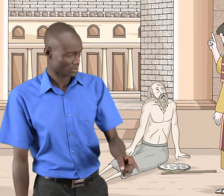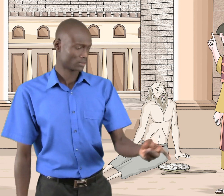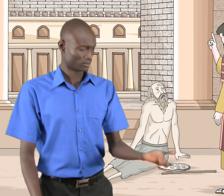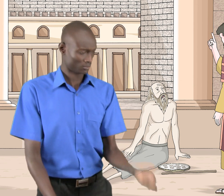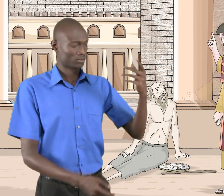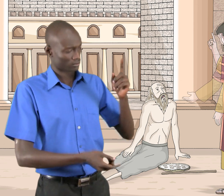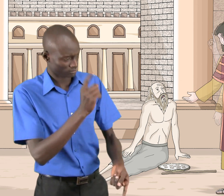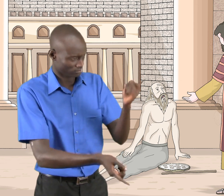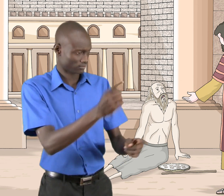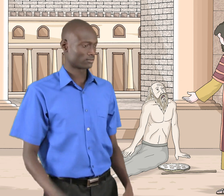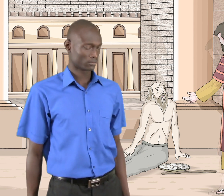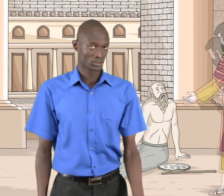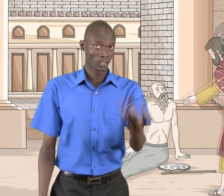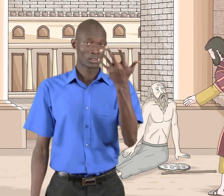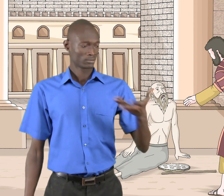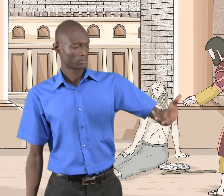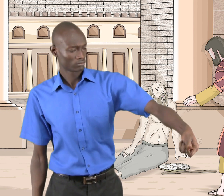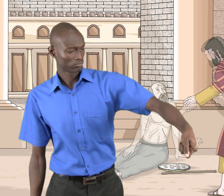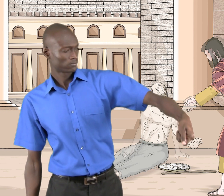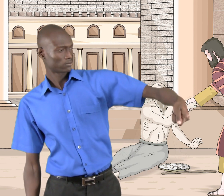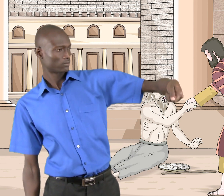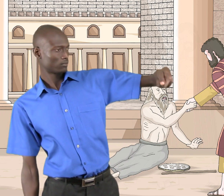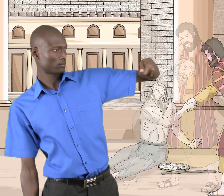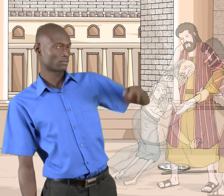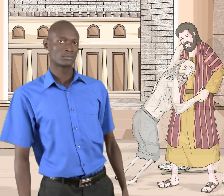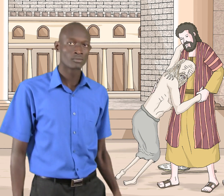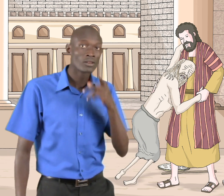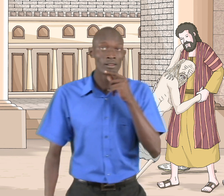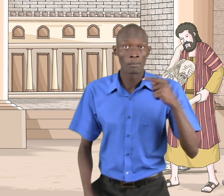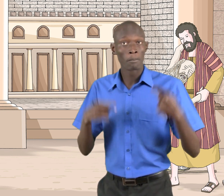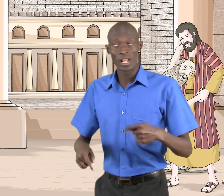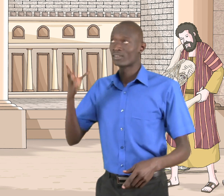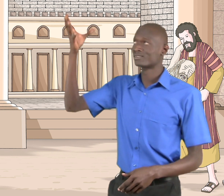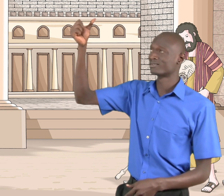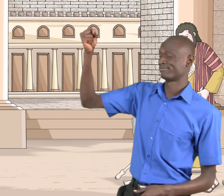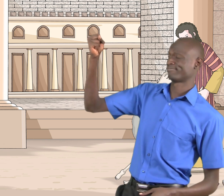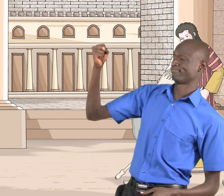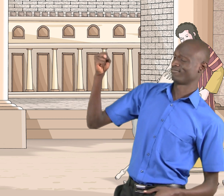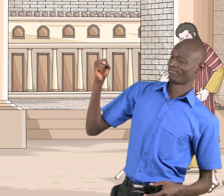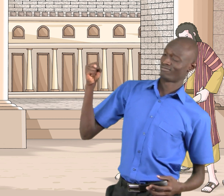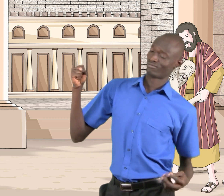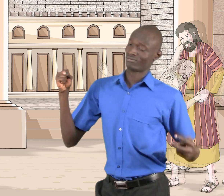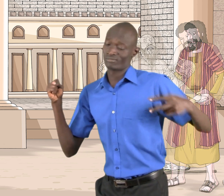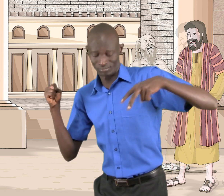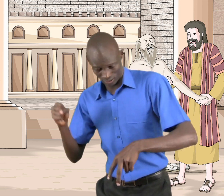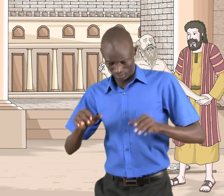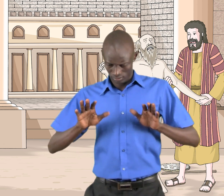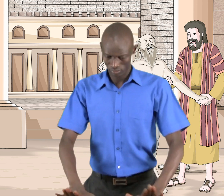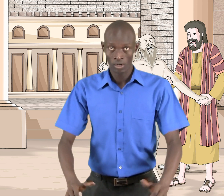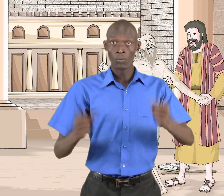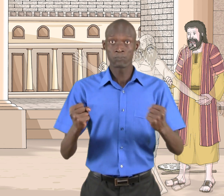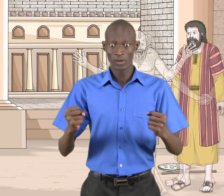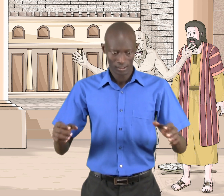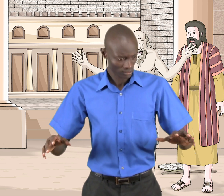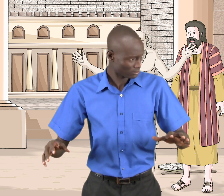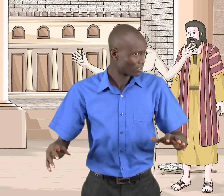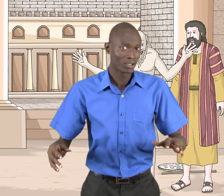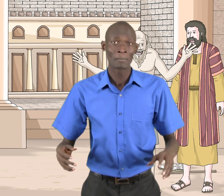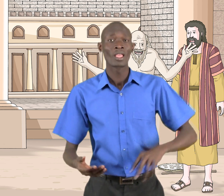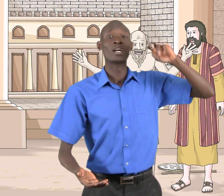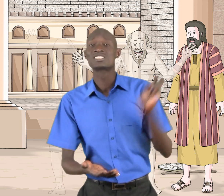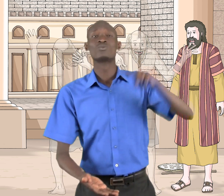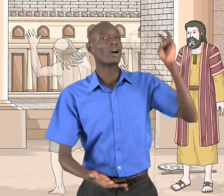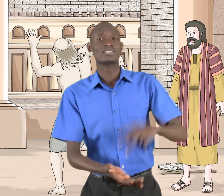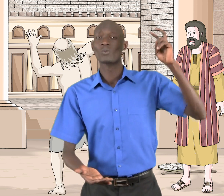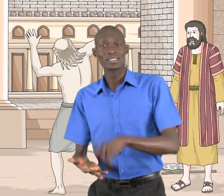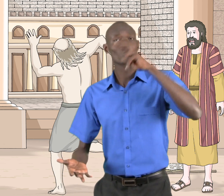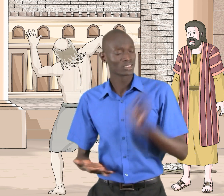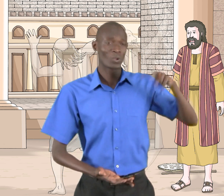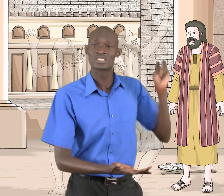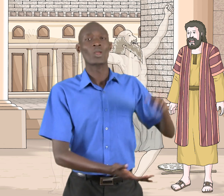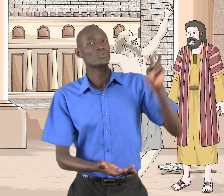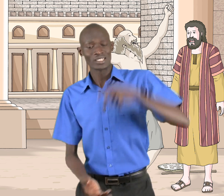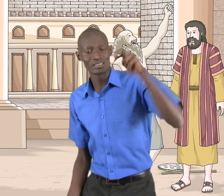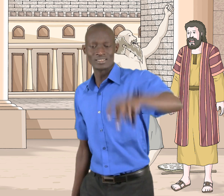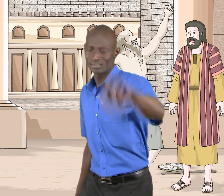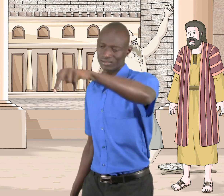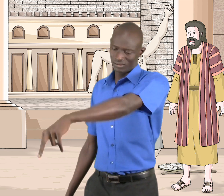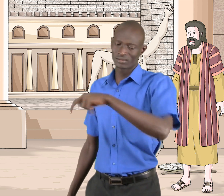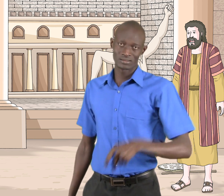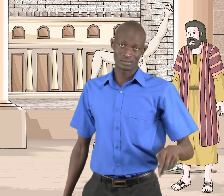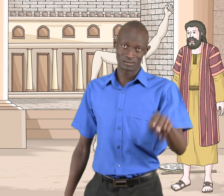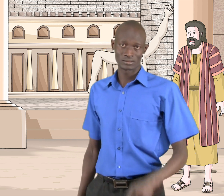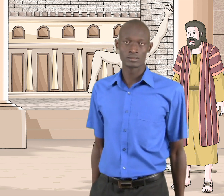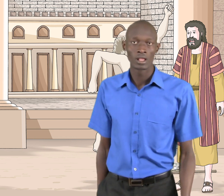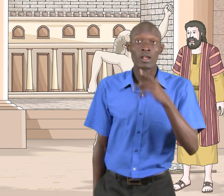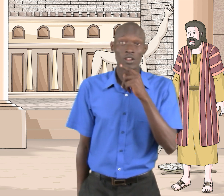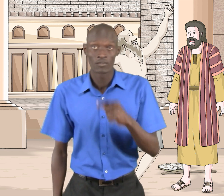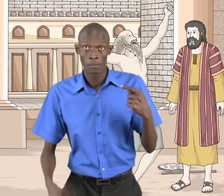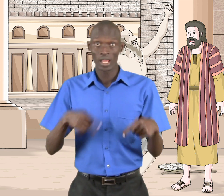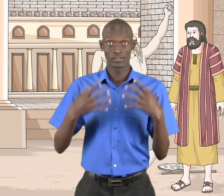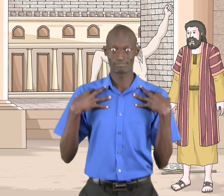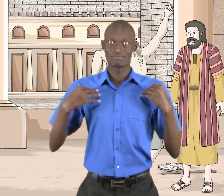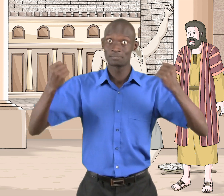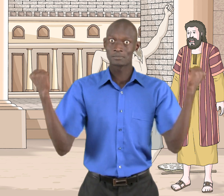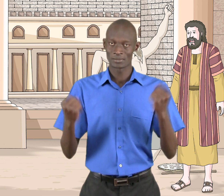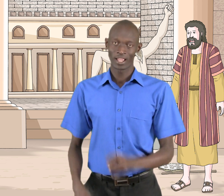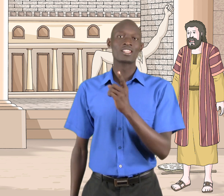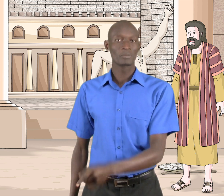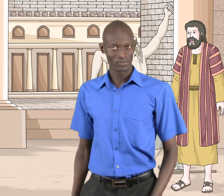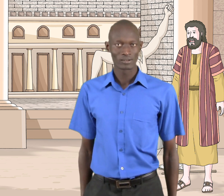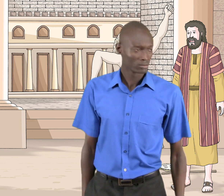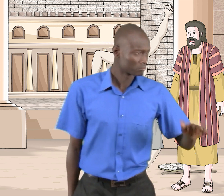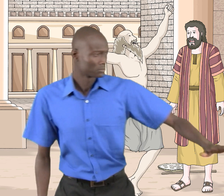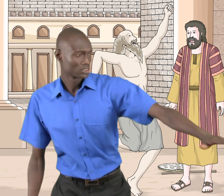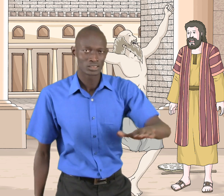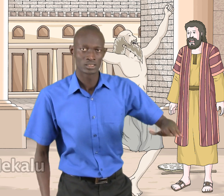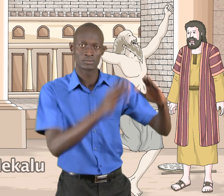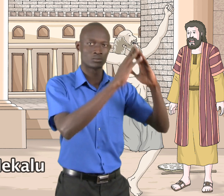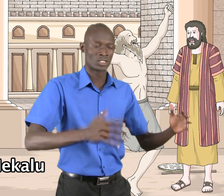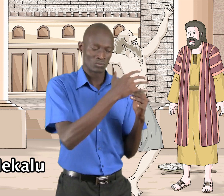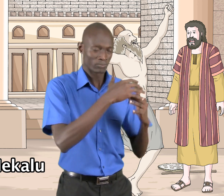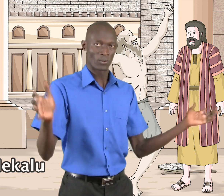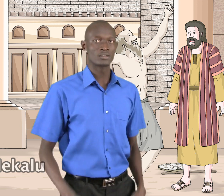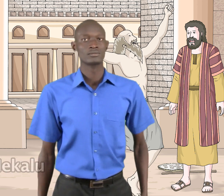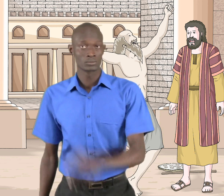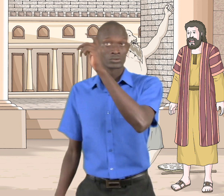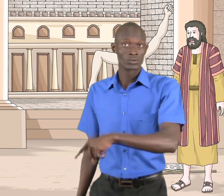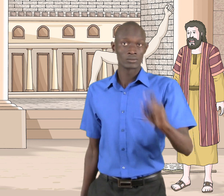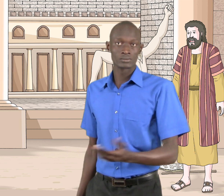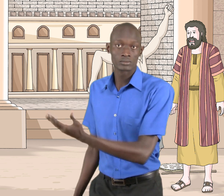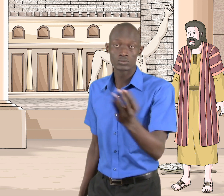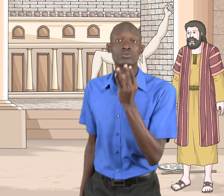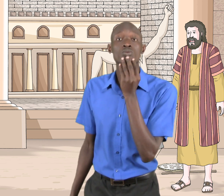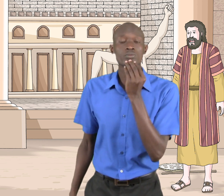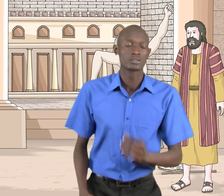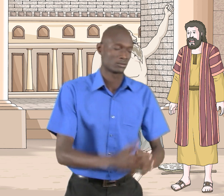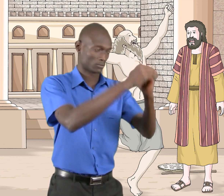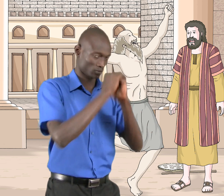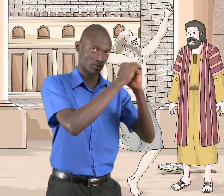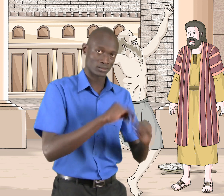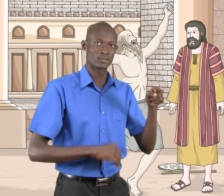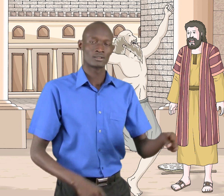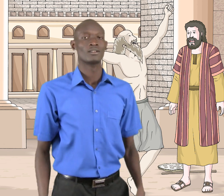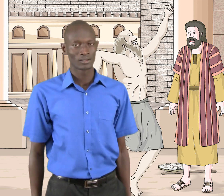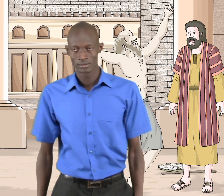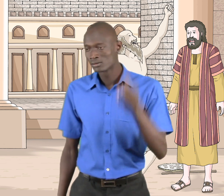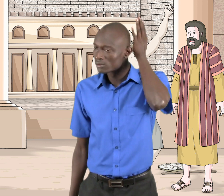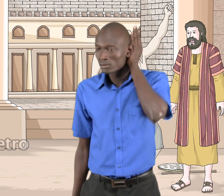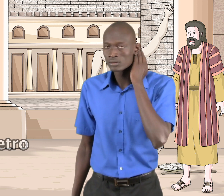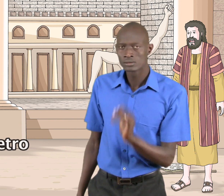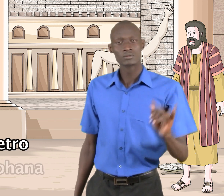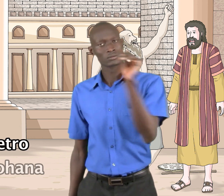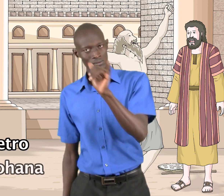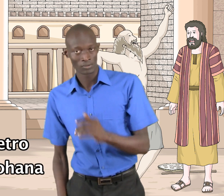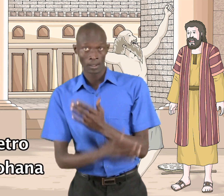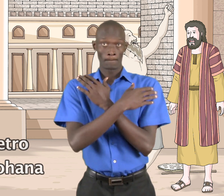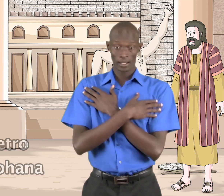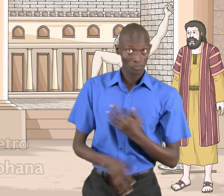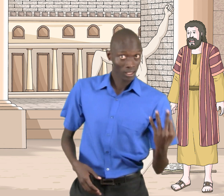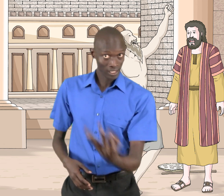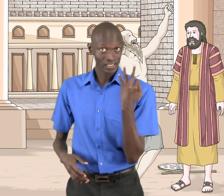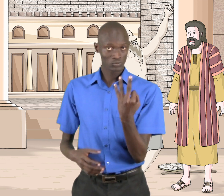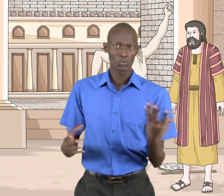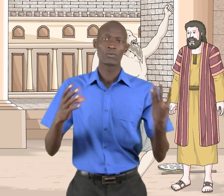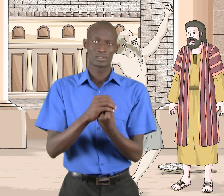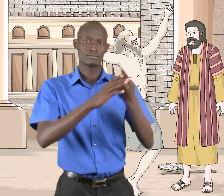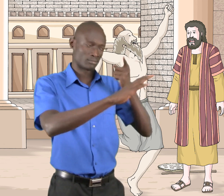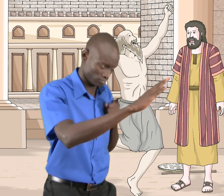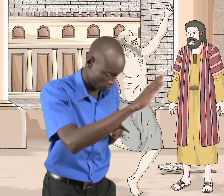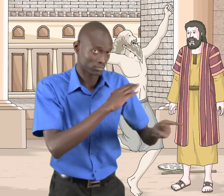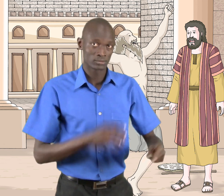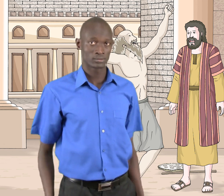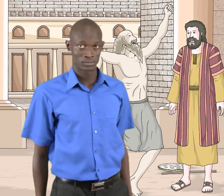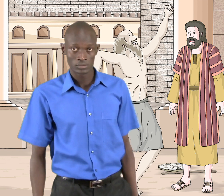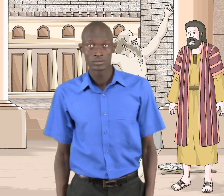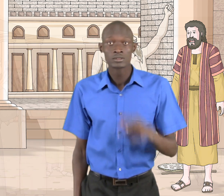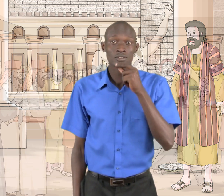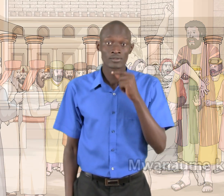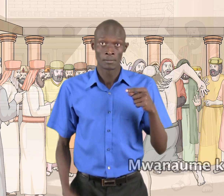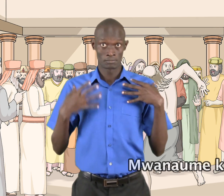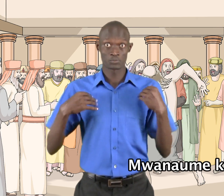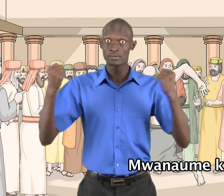Taking him by the right hand, Peter helped him up, and at once the man’s feet and ankles were made strong. He sprang to his feet and began to walk.